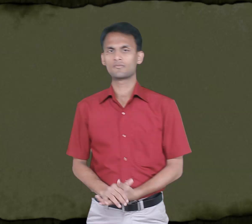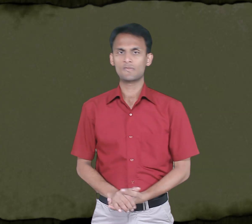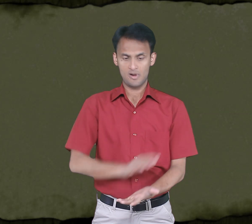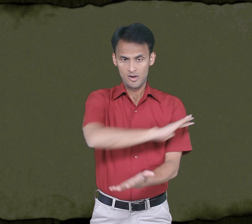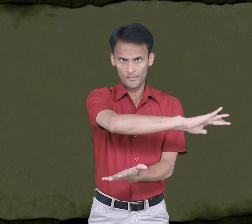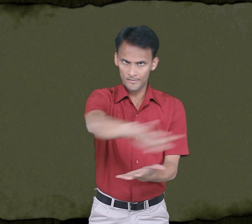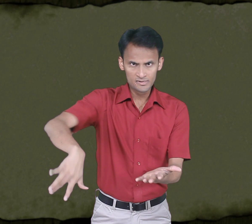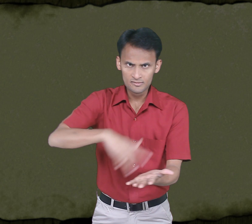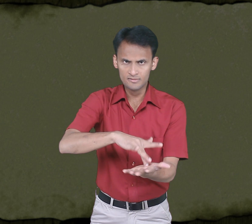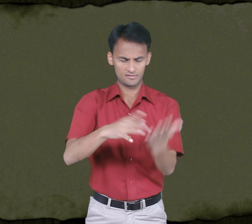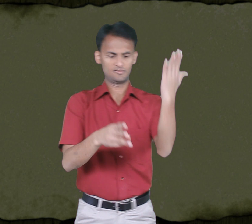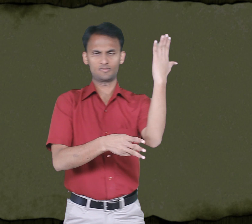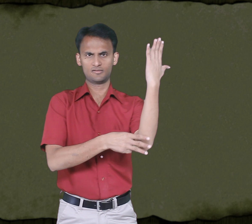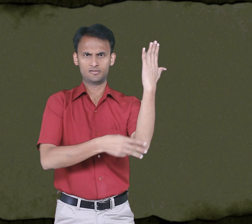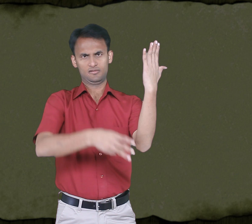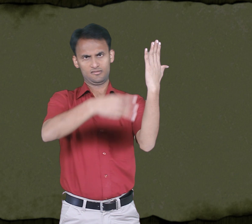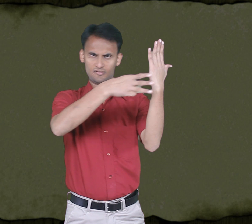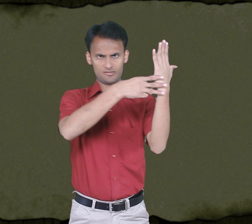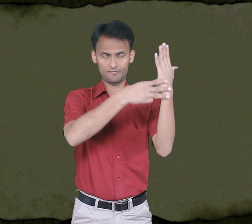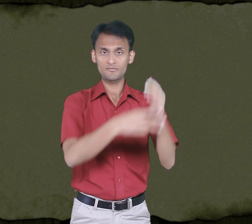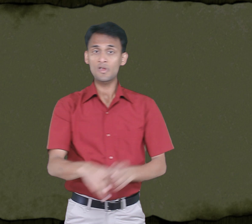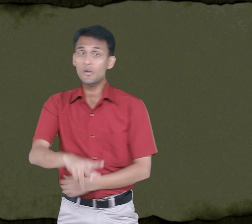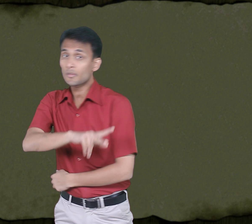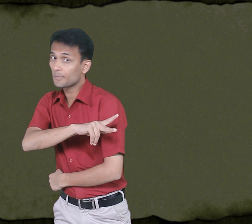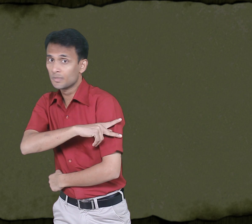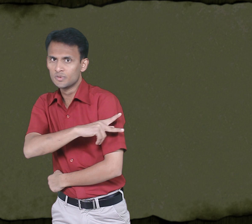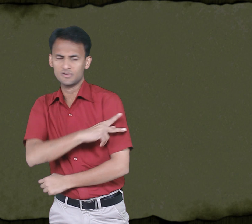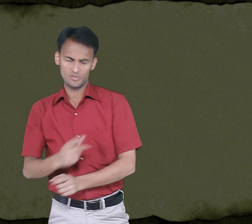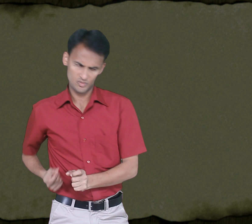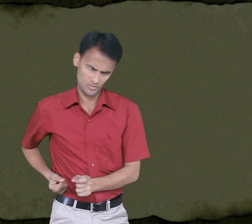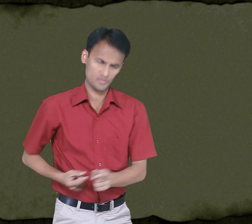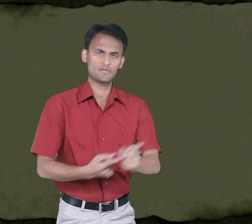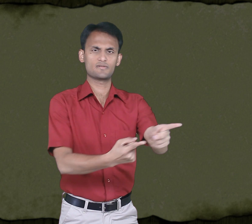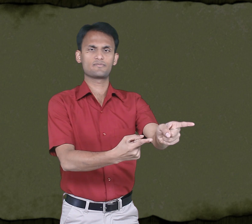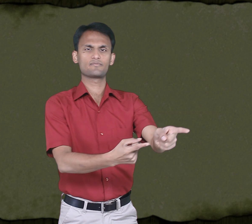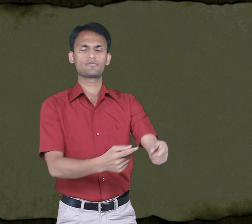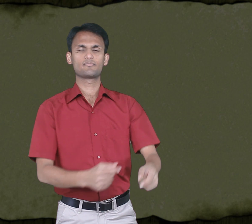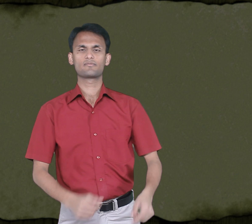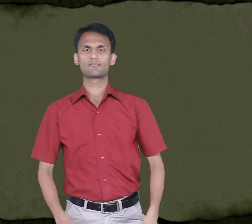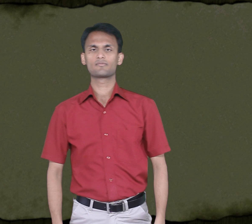Paul goes to Macedonia